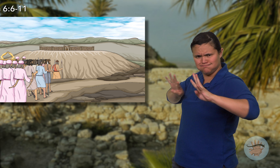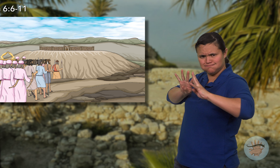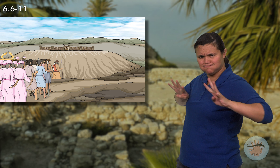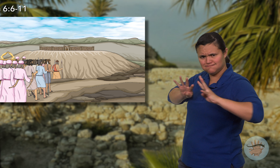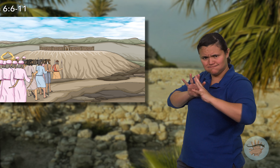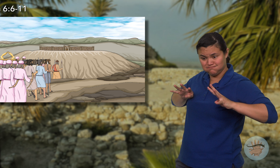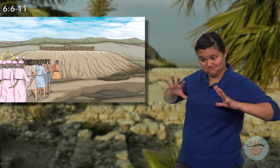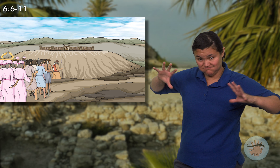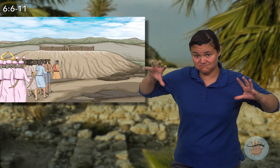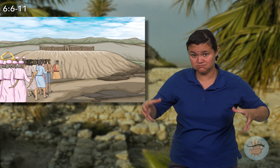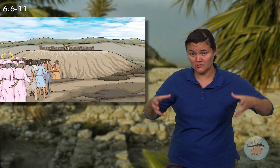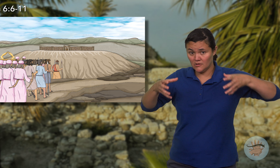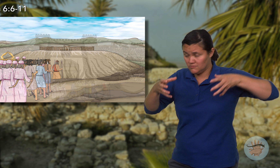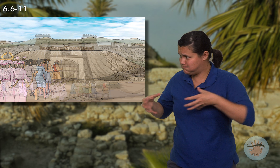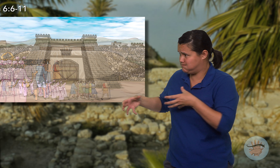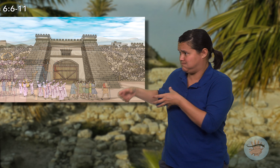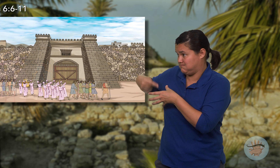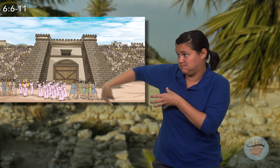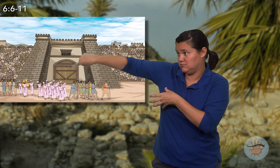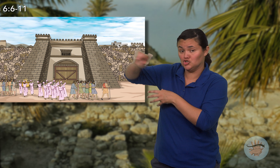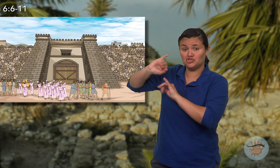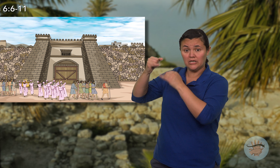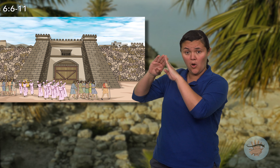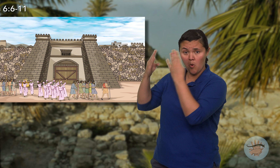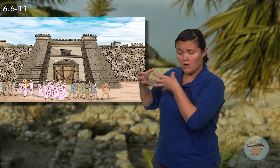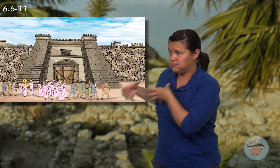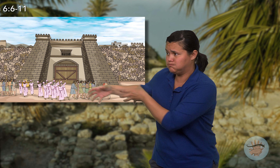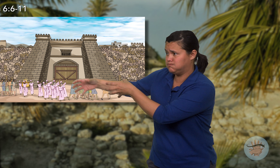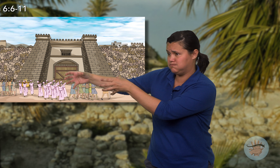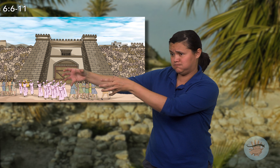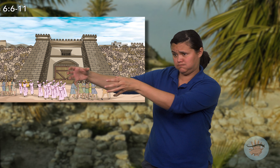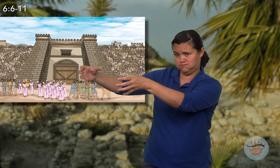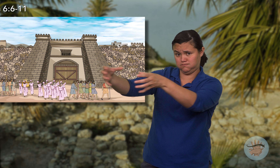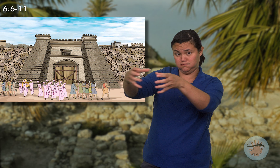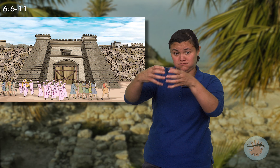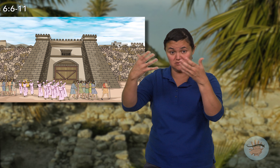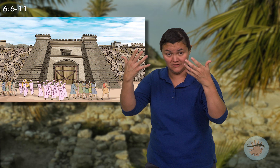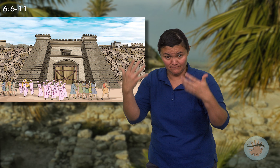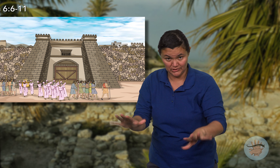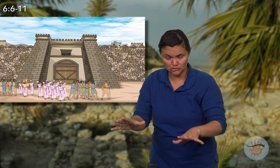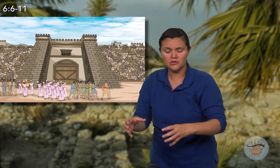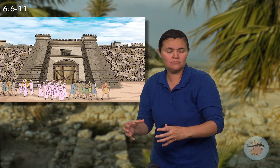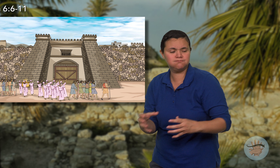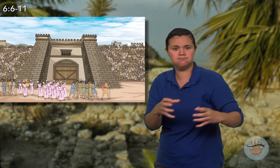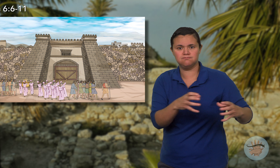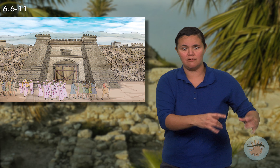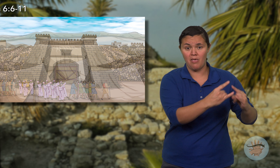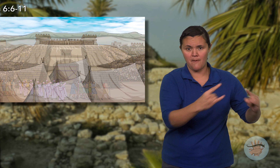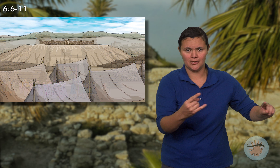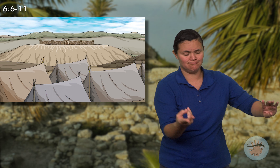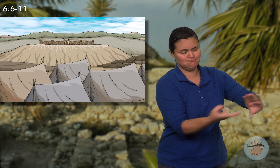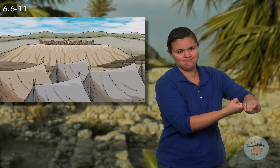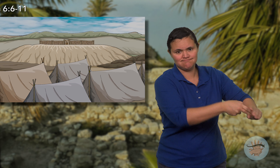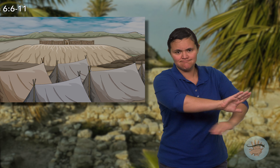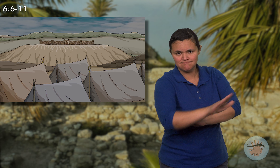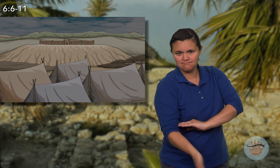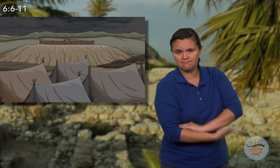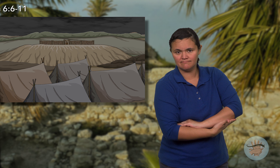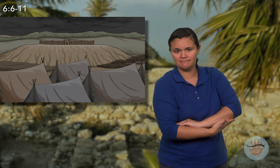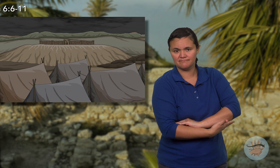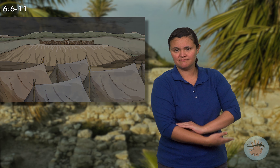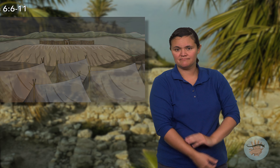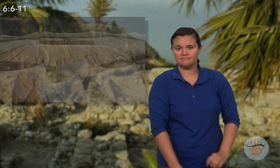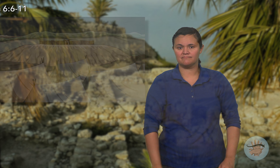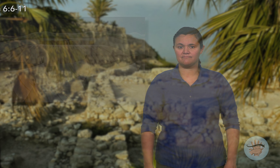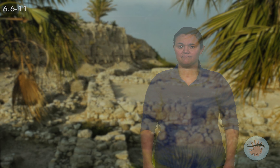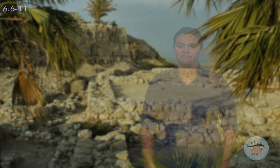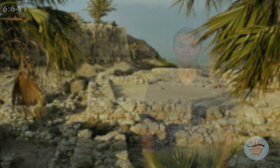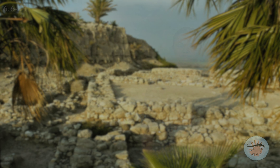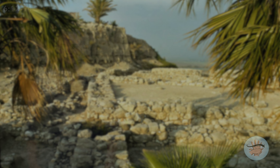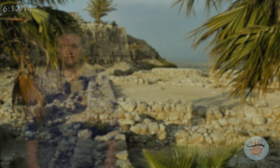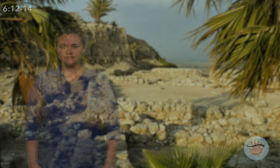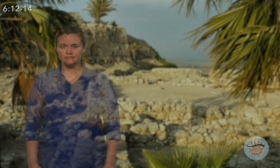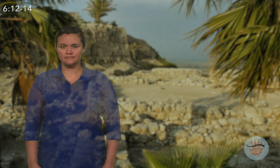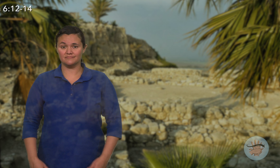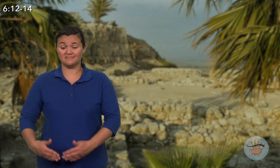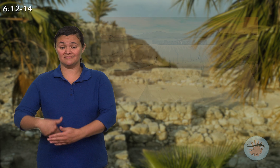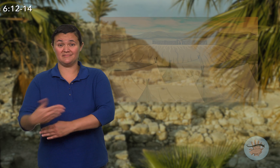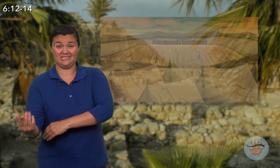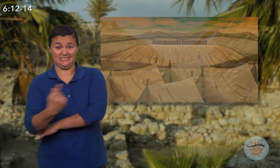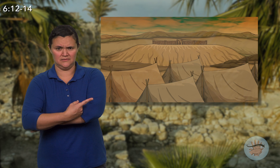So he had the ark of the LORD carried around the city, circling it once. And the people returned to the camp and spent the night there.